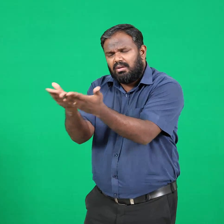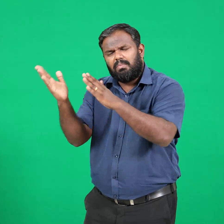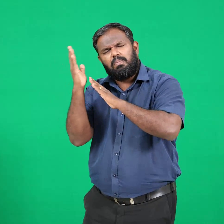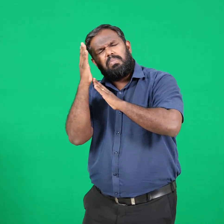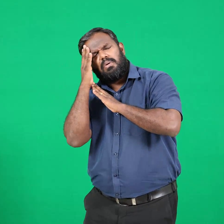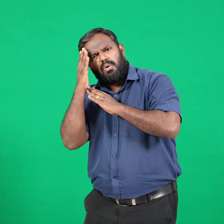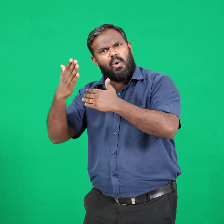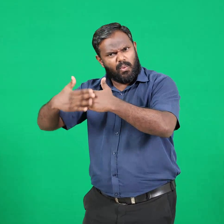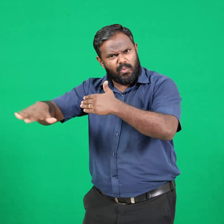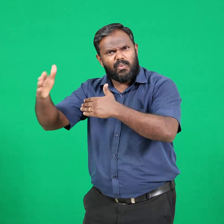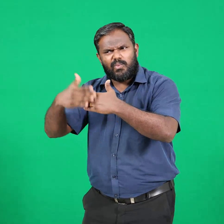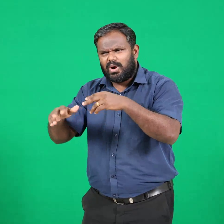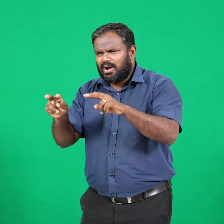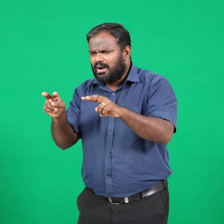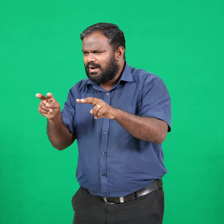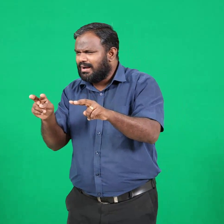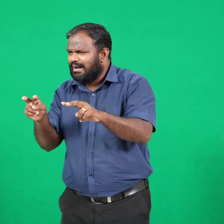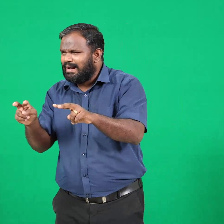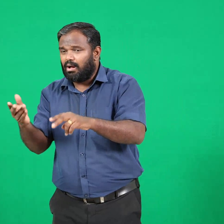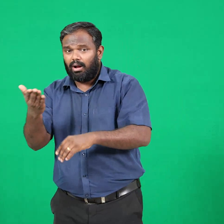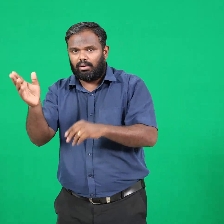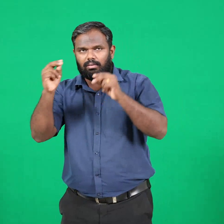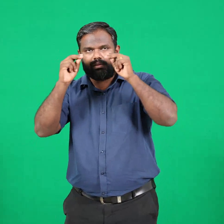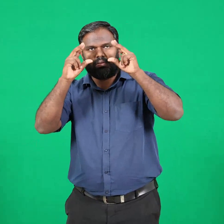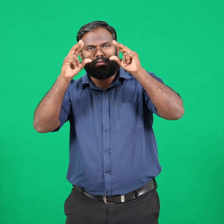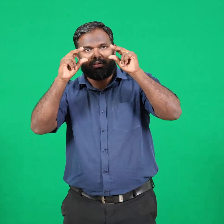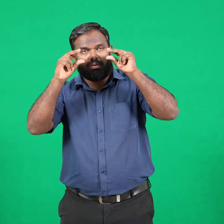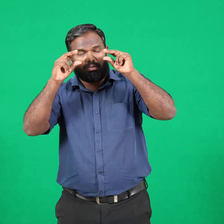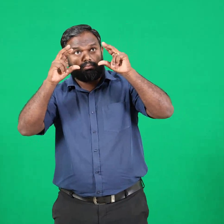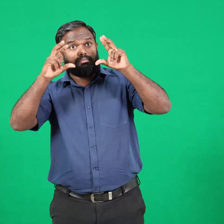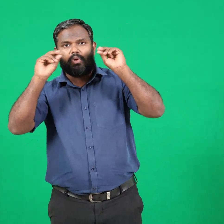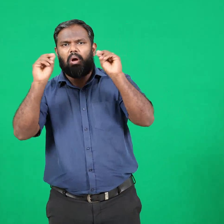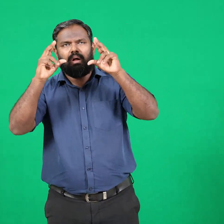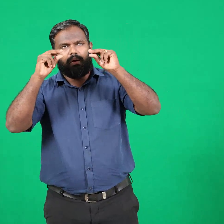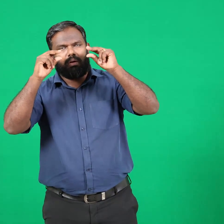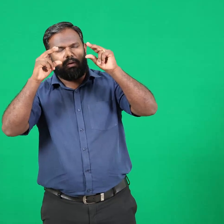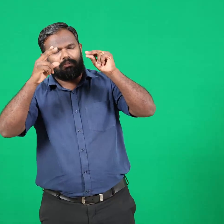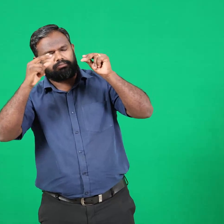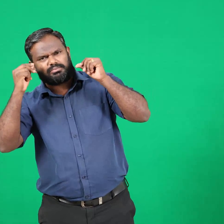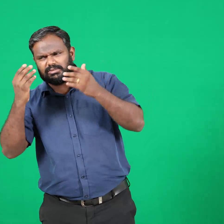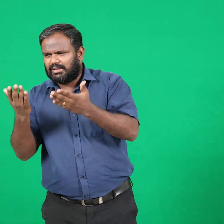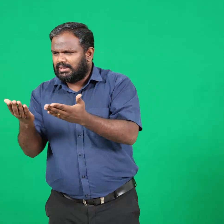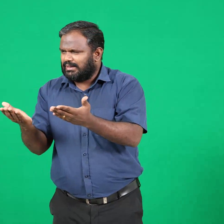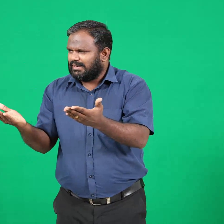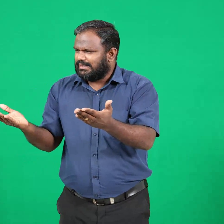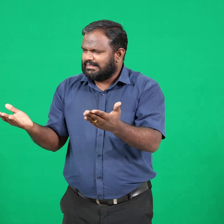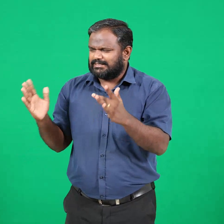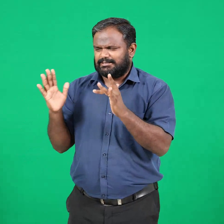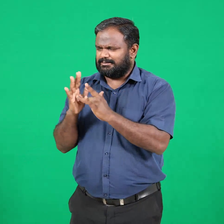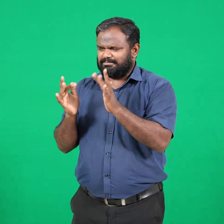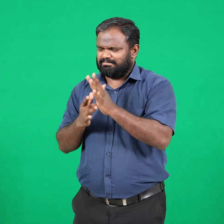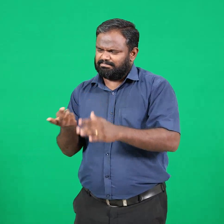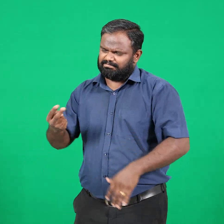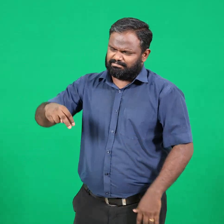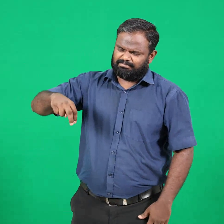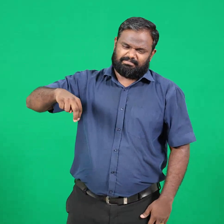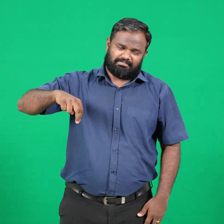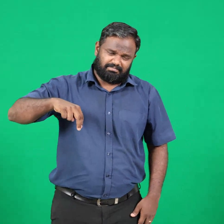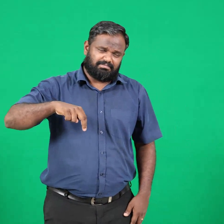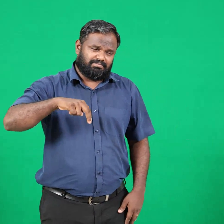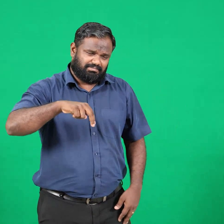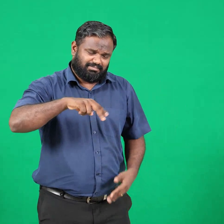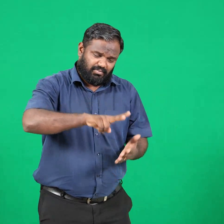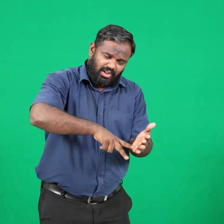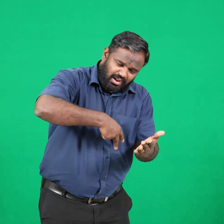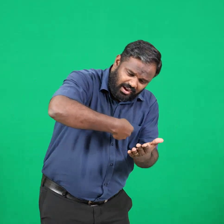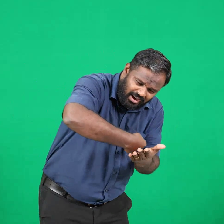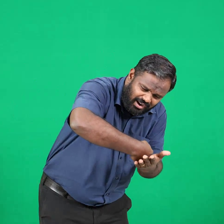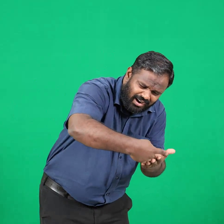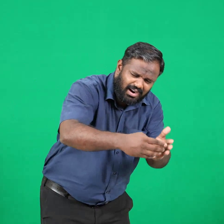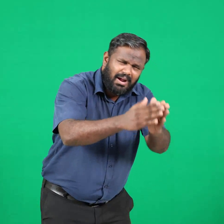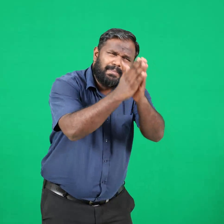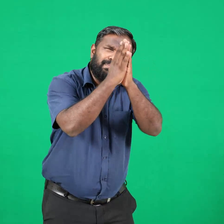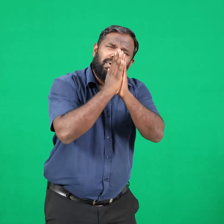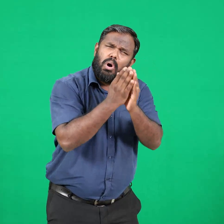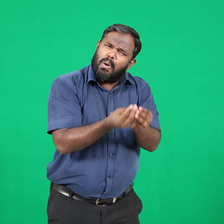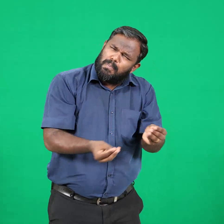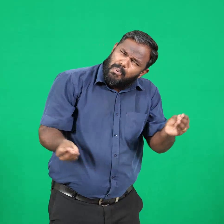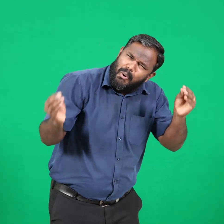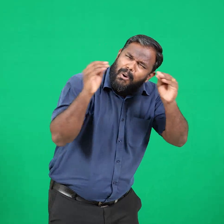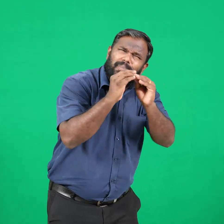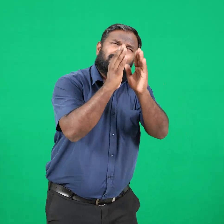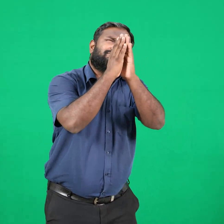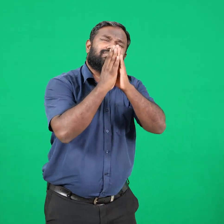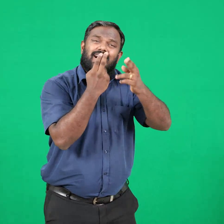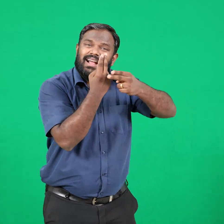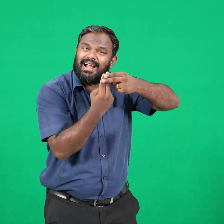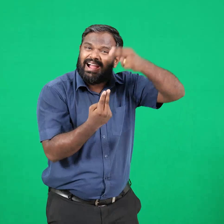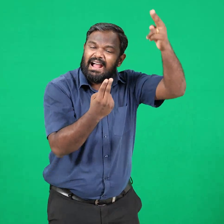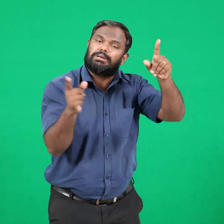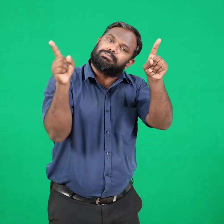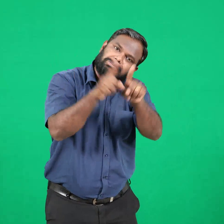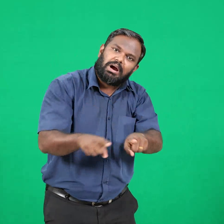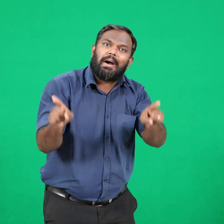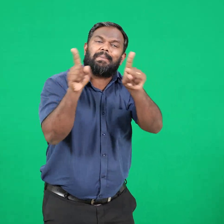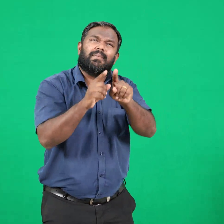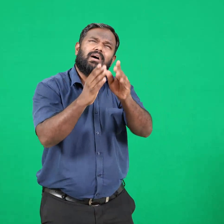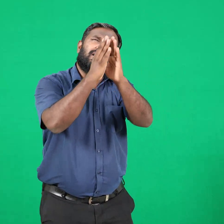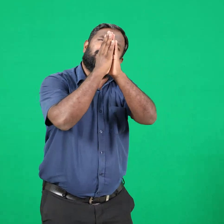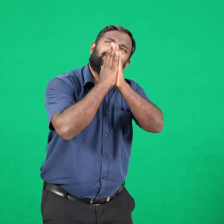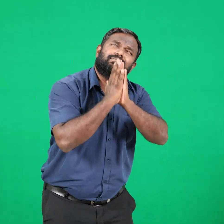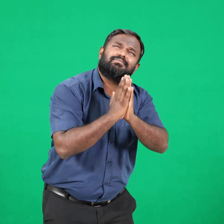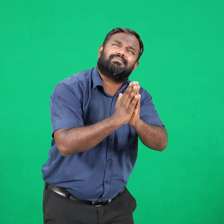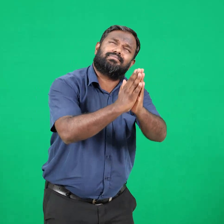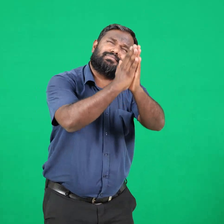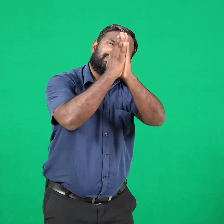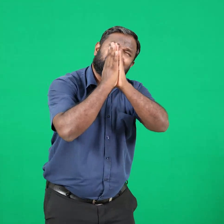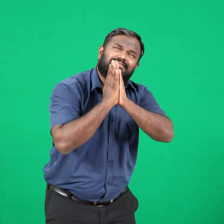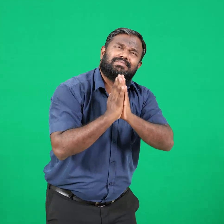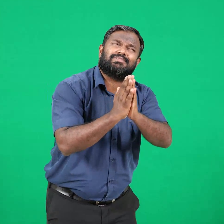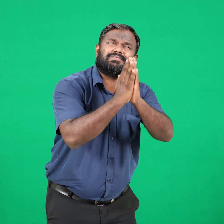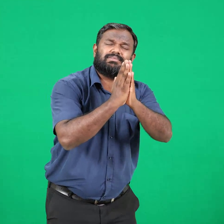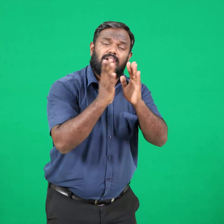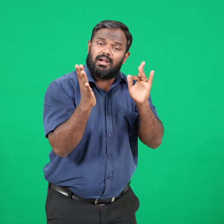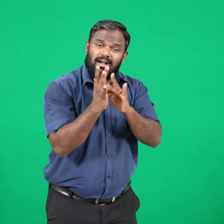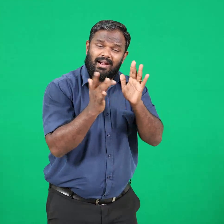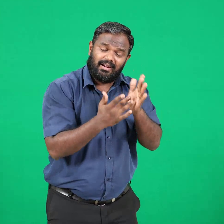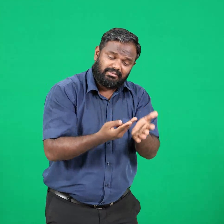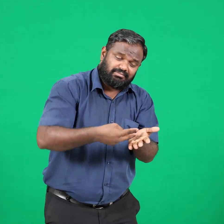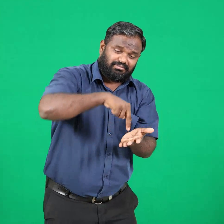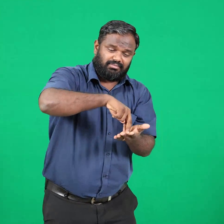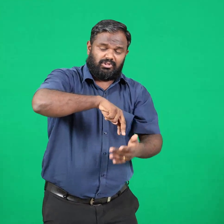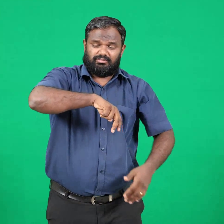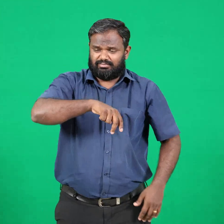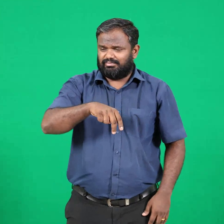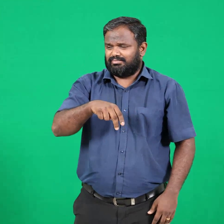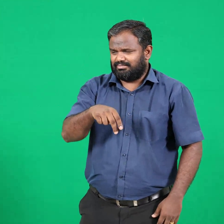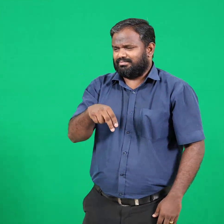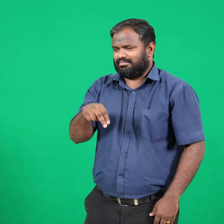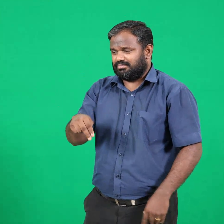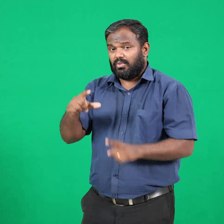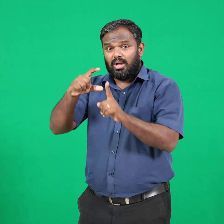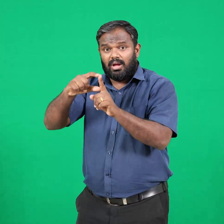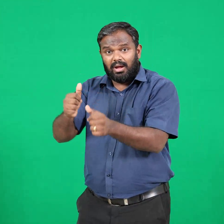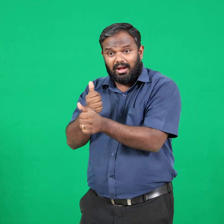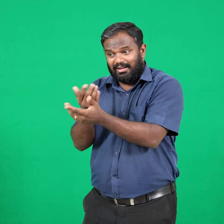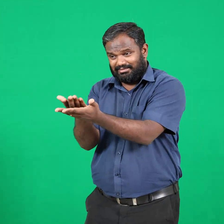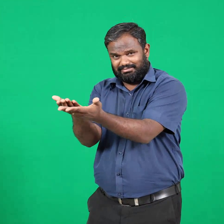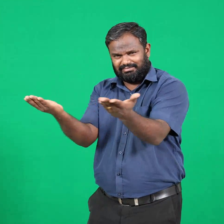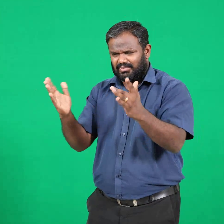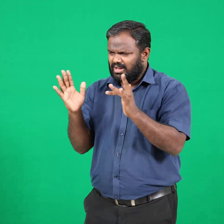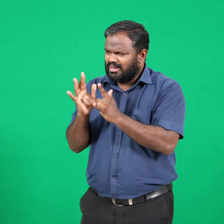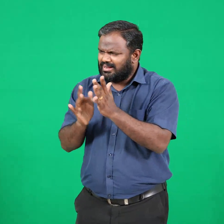So He left them and went away once more and prayed a third time, saying the same thing.